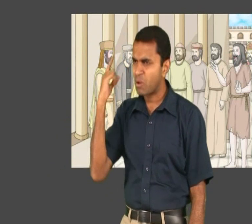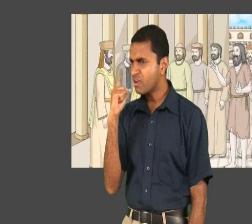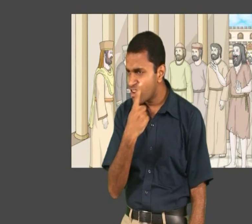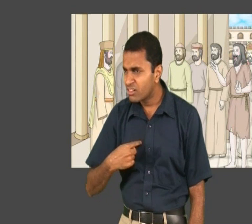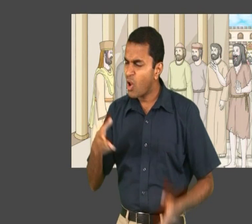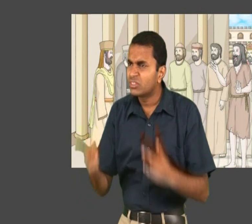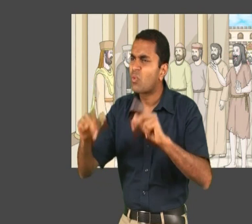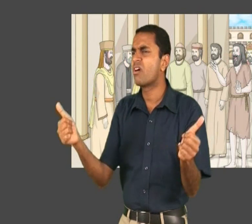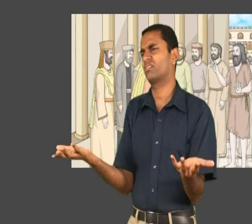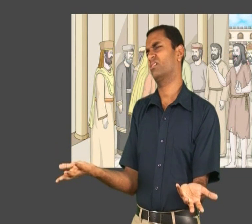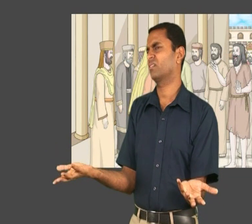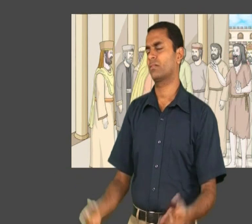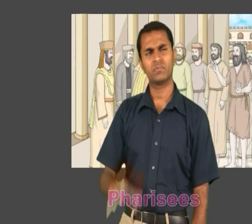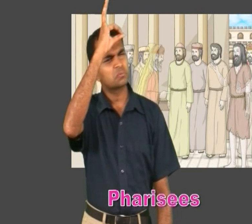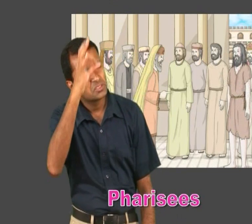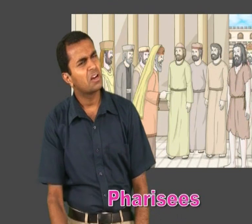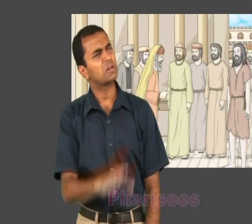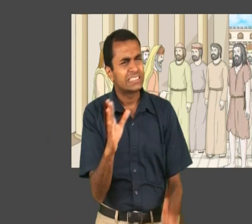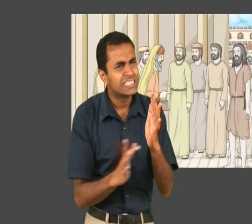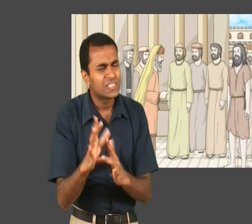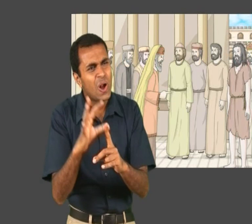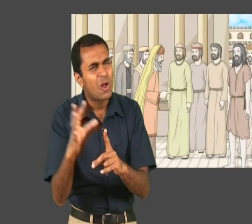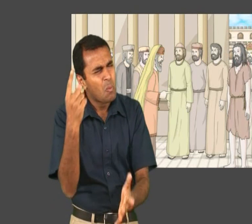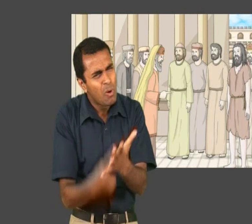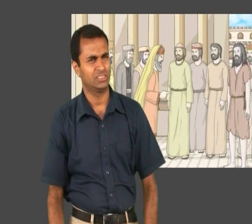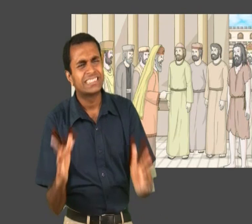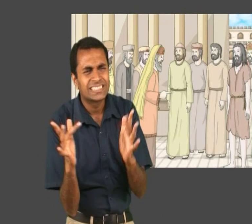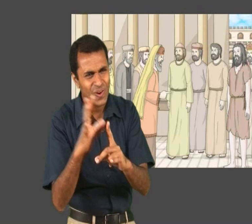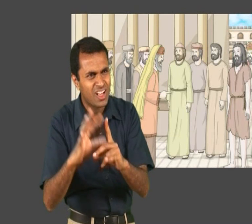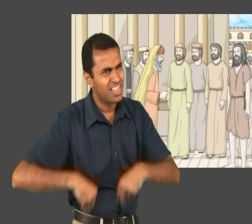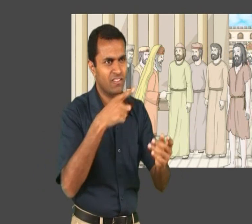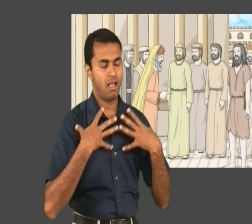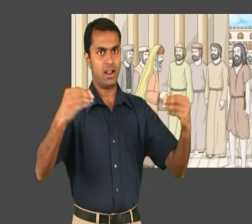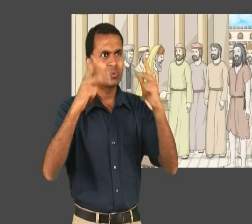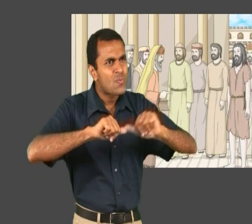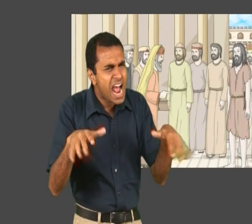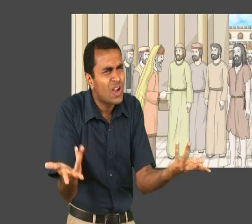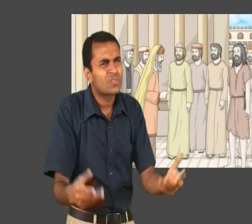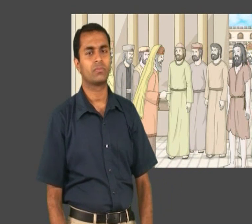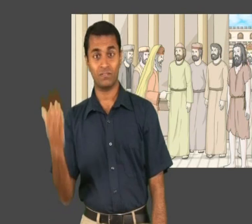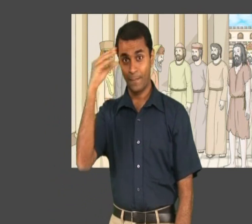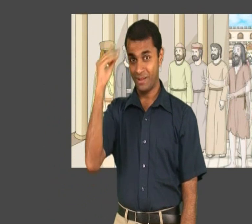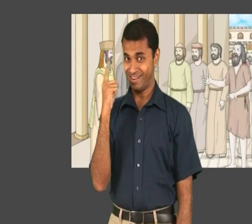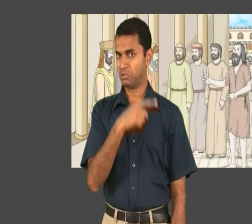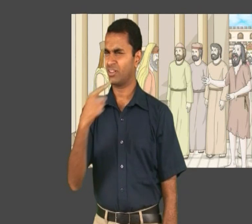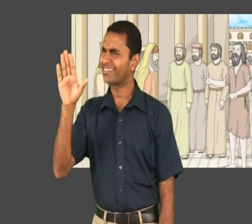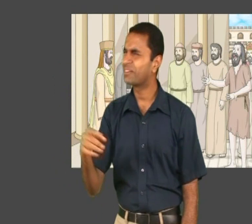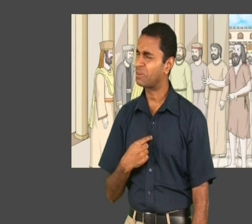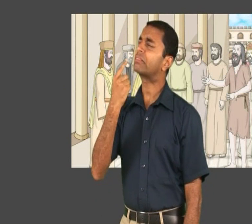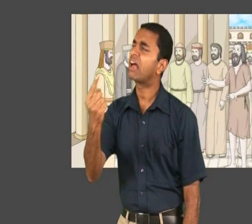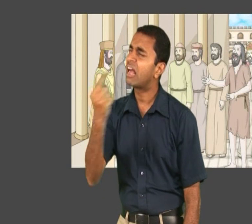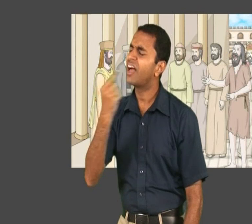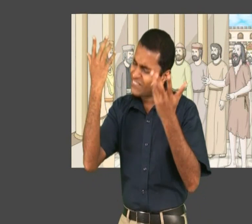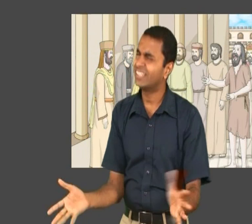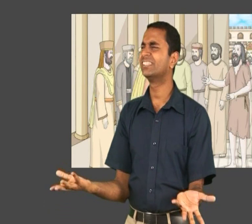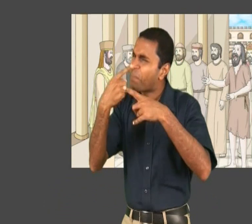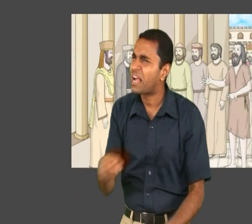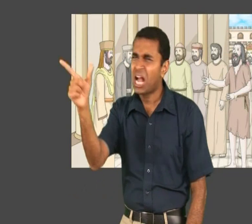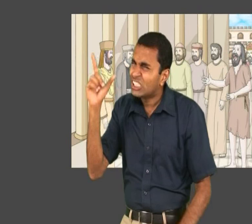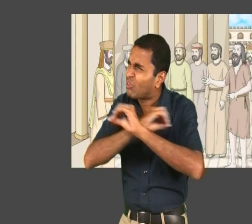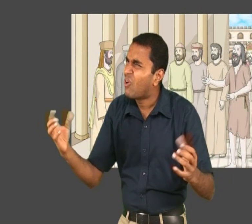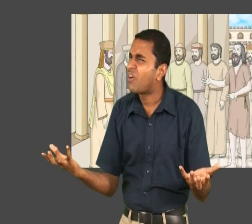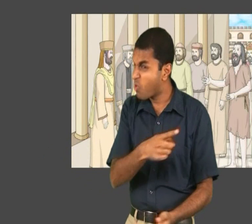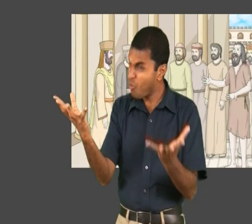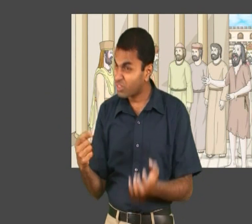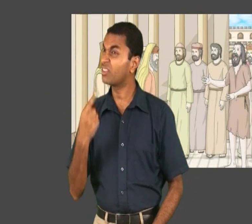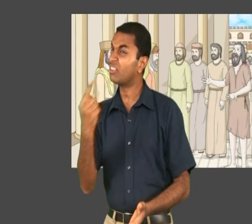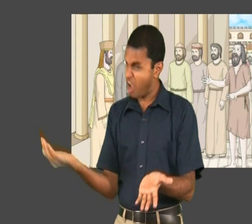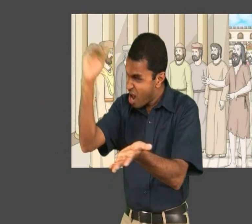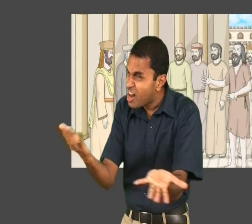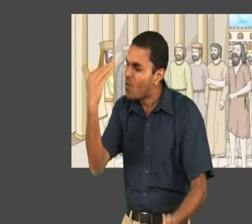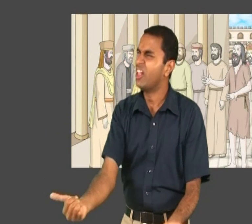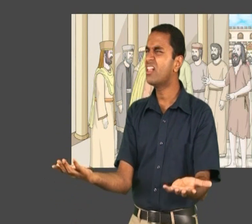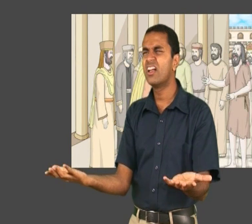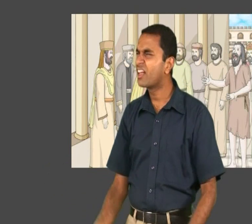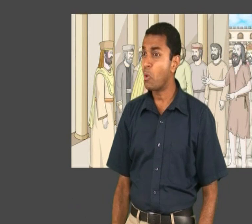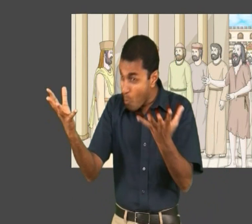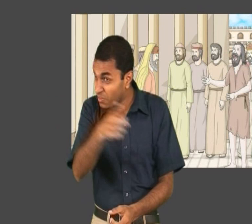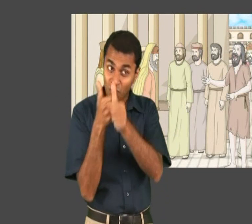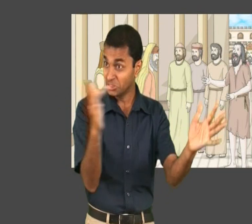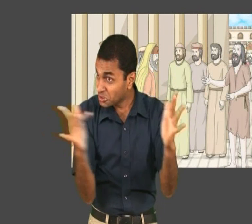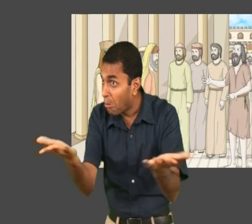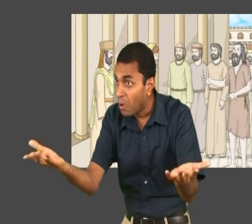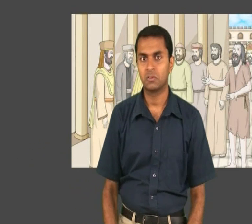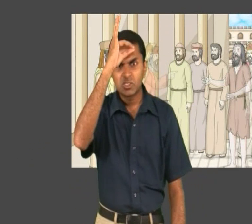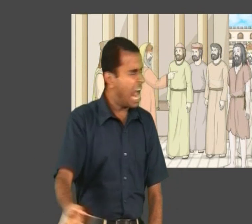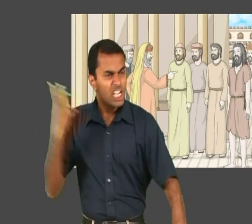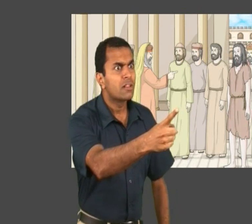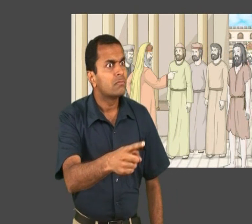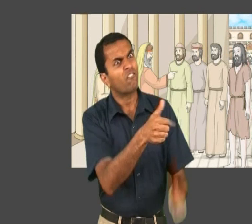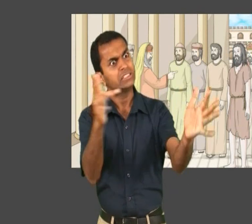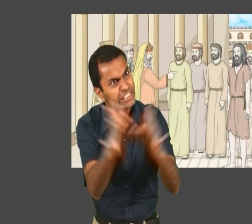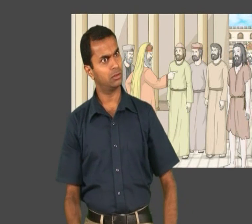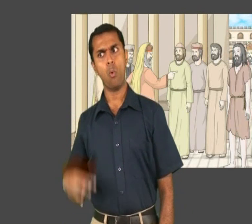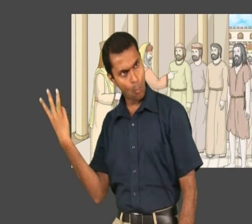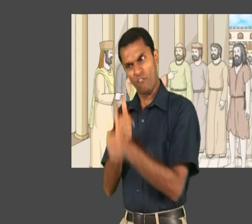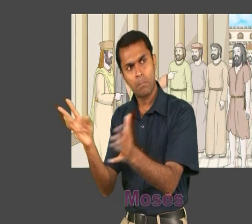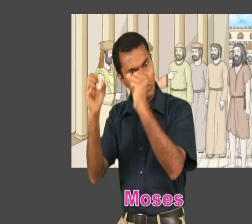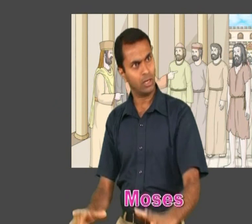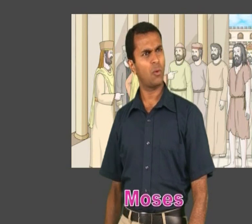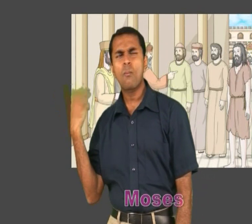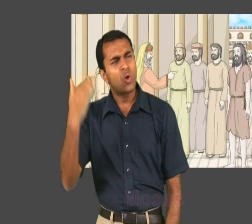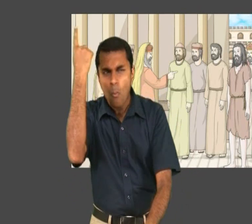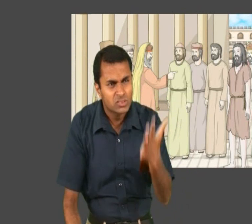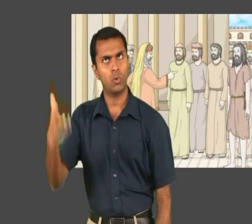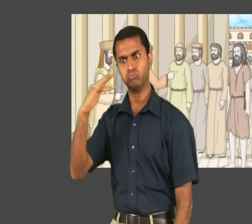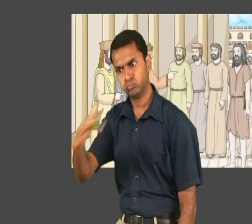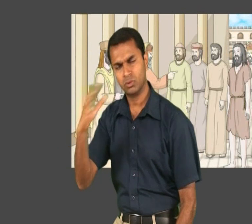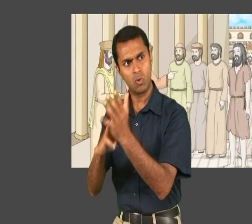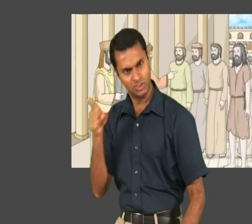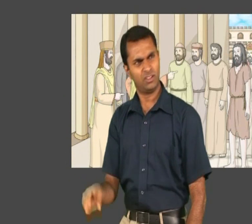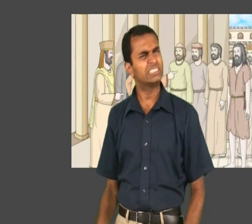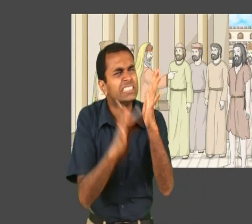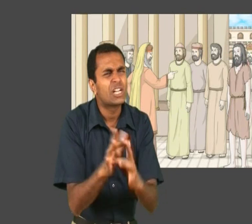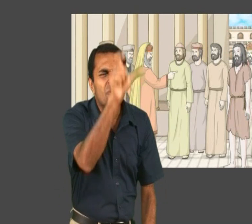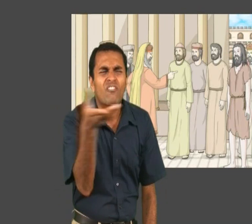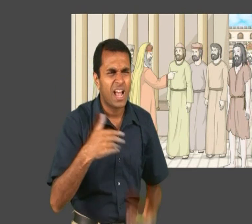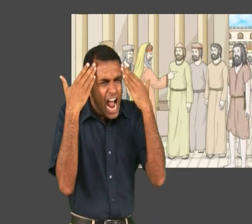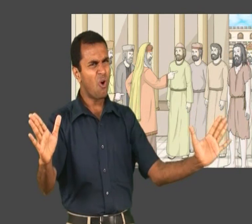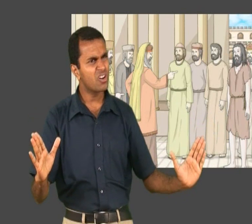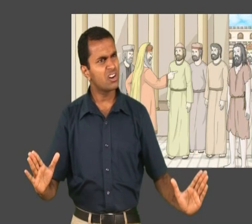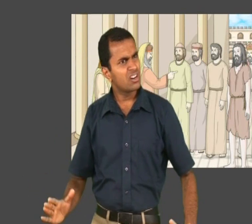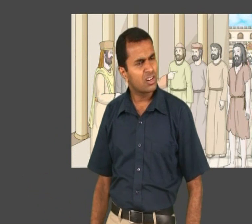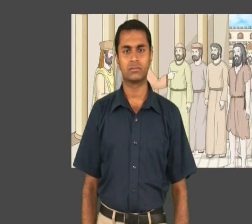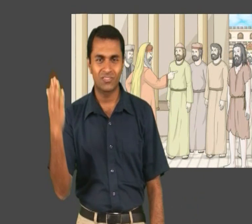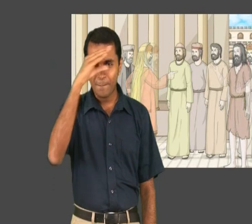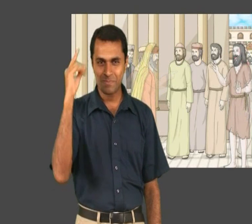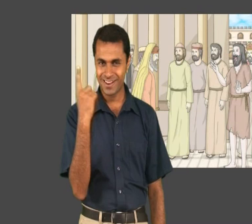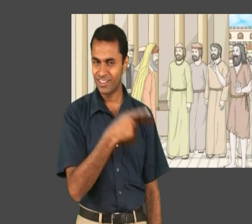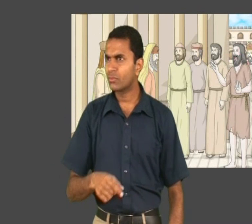they asked. “How did He open your eyes?” He replied, “I already told you, and you did not listen. Why do you want to hear it again? Do you also want to become His disciples?” Then they heaped insults on him and said, “You are His disciple; we are disciples of Moses.